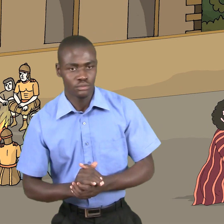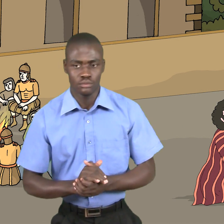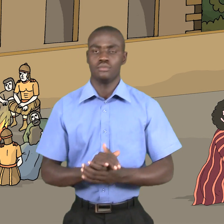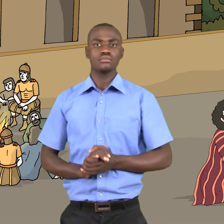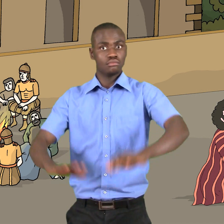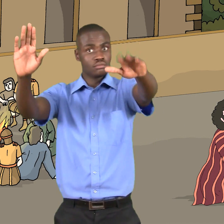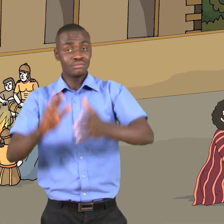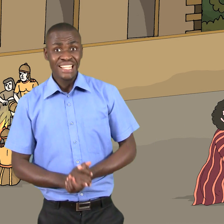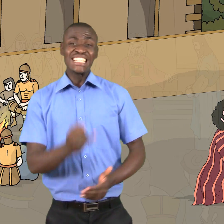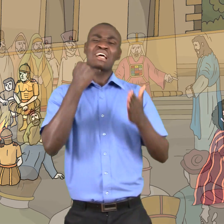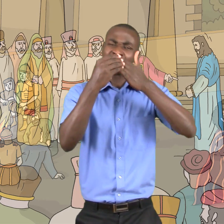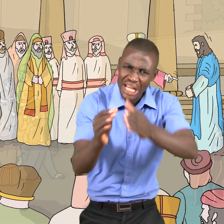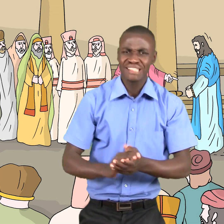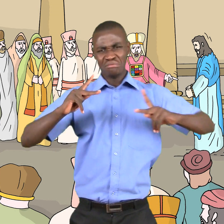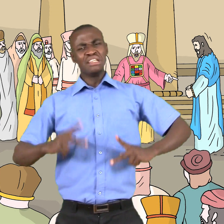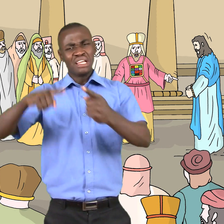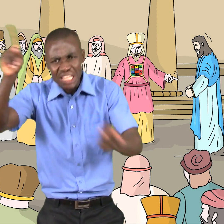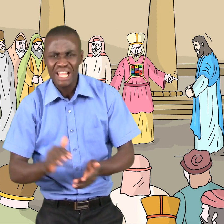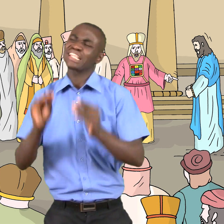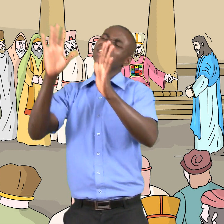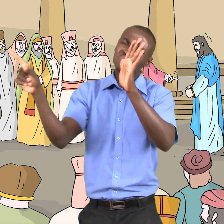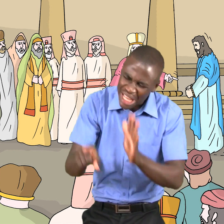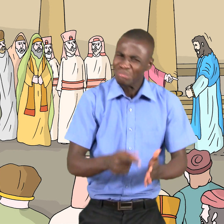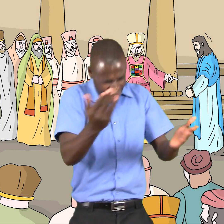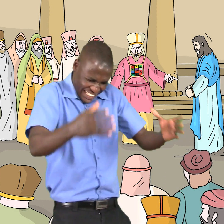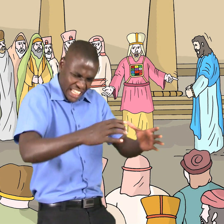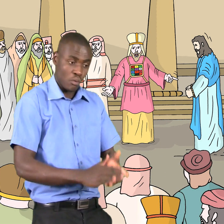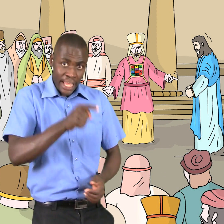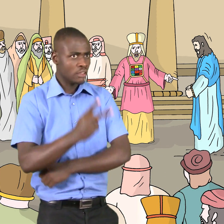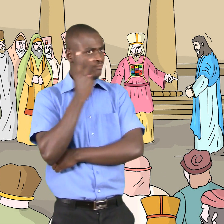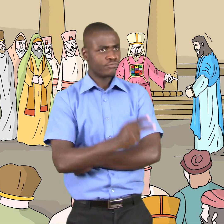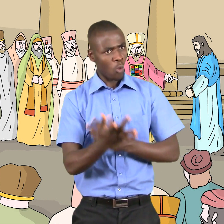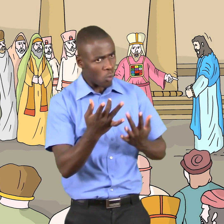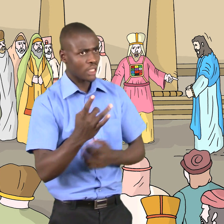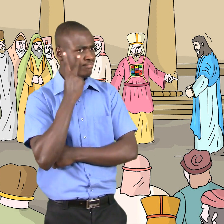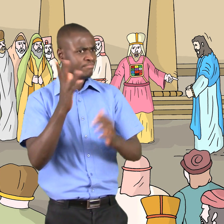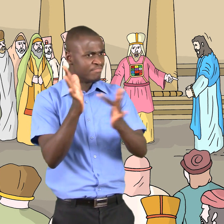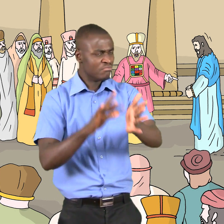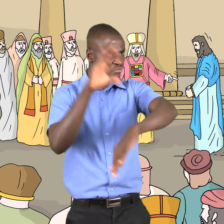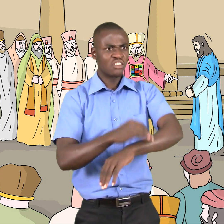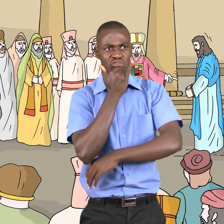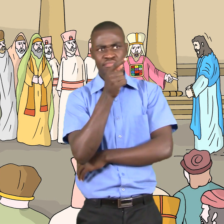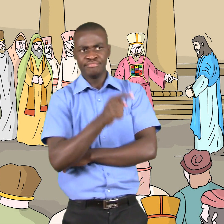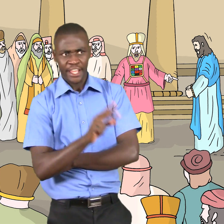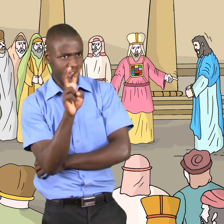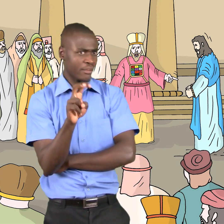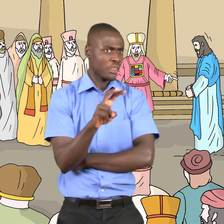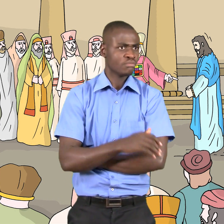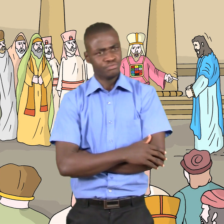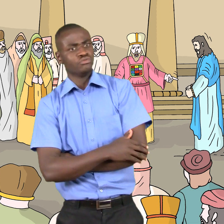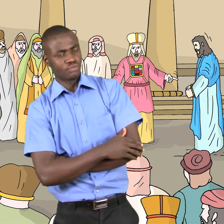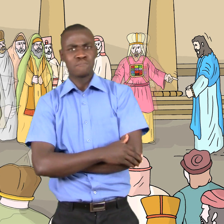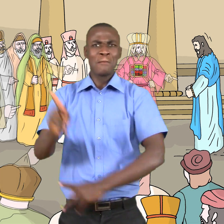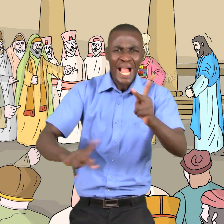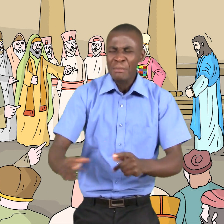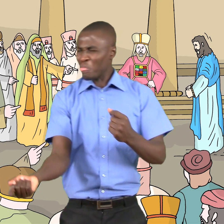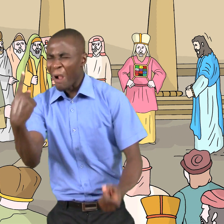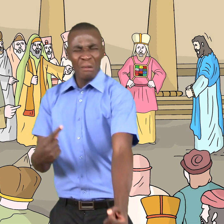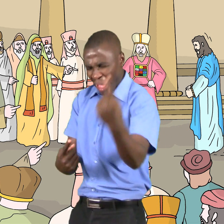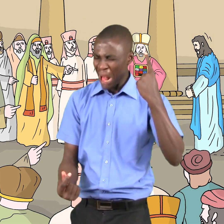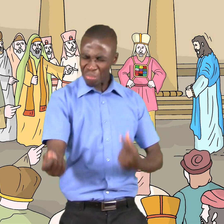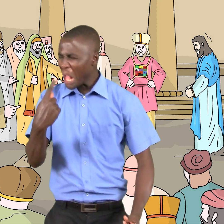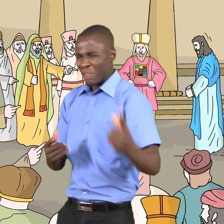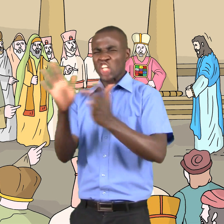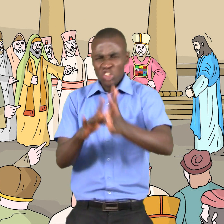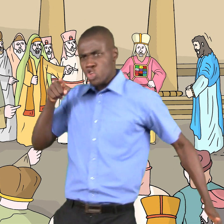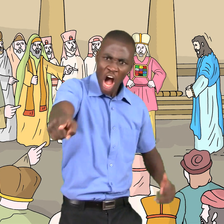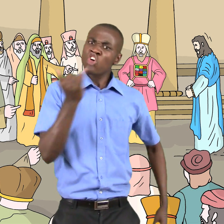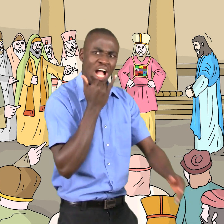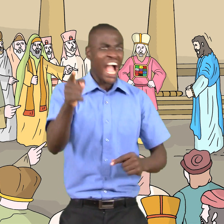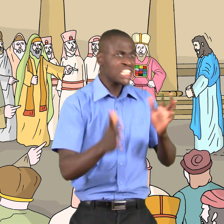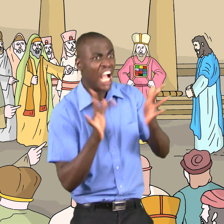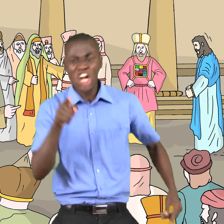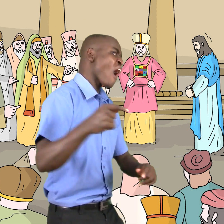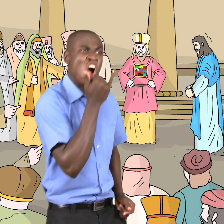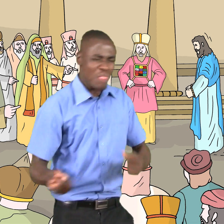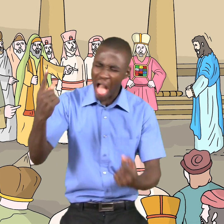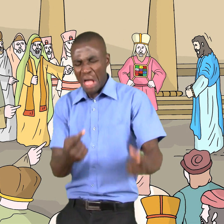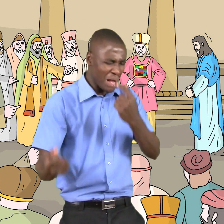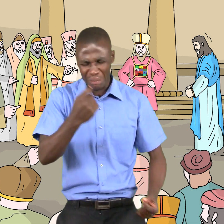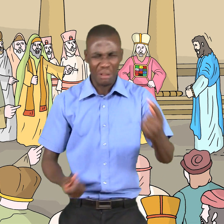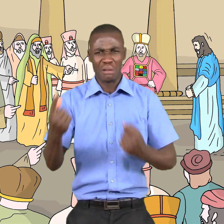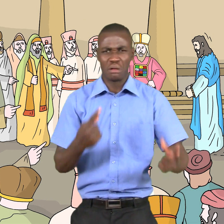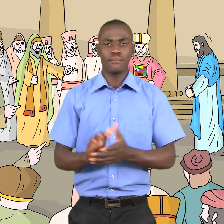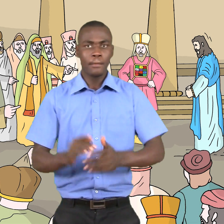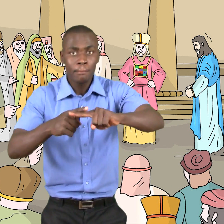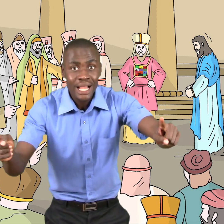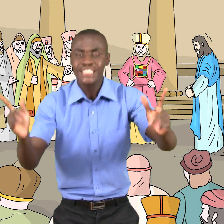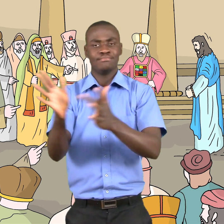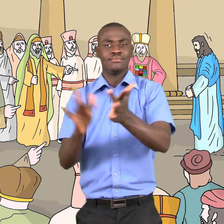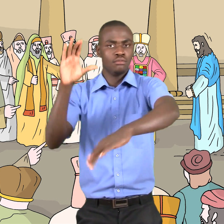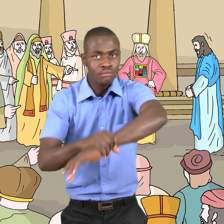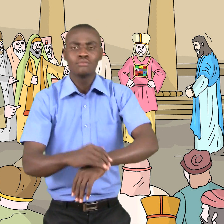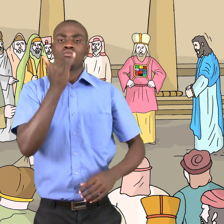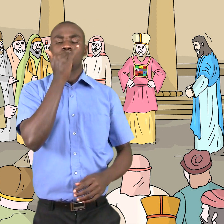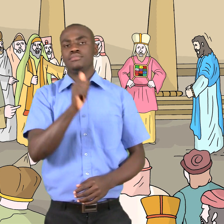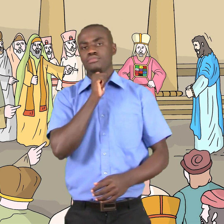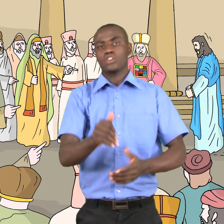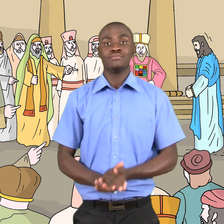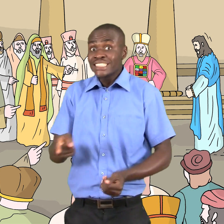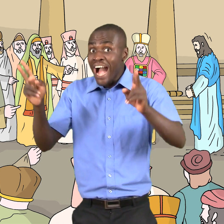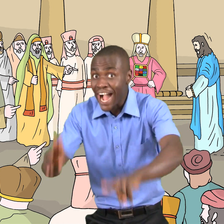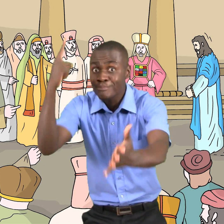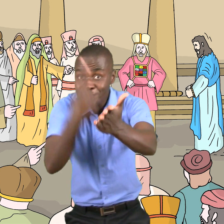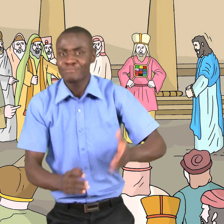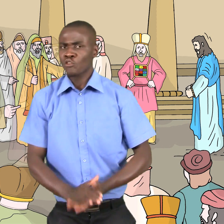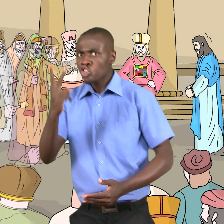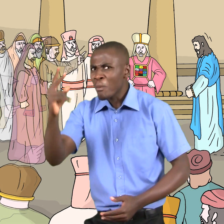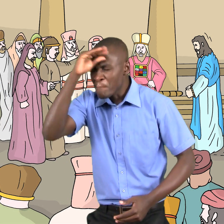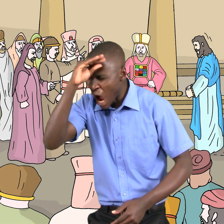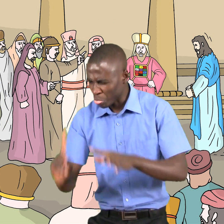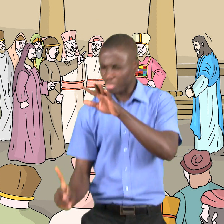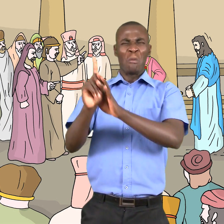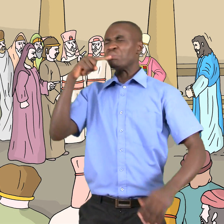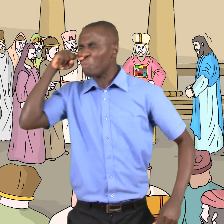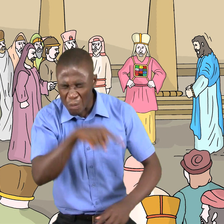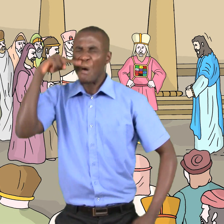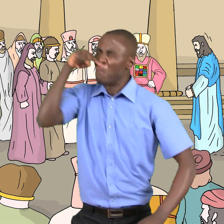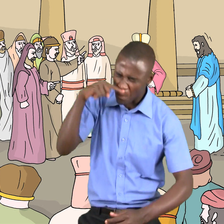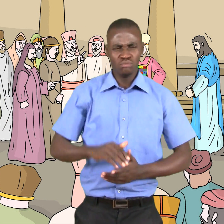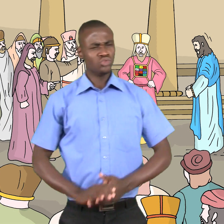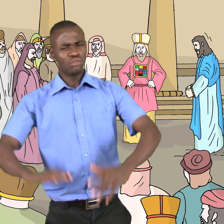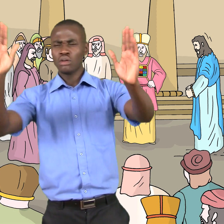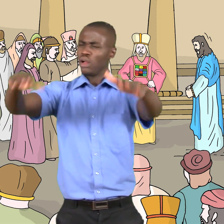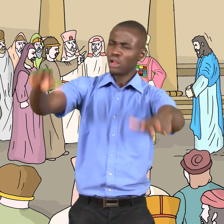Now the chief priests and the whole Sanhedrin were seeking false testimony against Jesus in order to put Him to death. But they did not find any, though many false witnesses came forward.